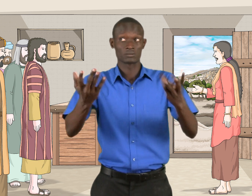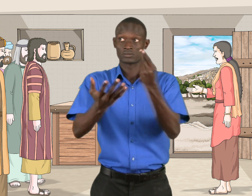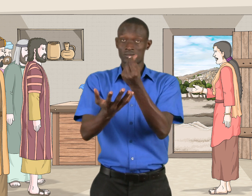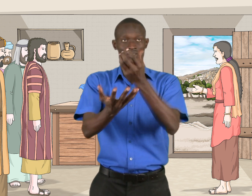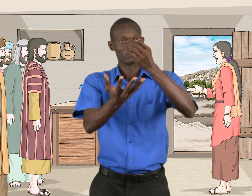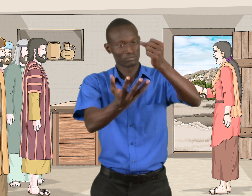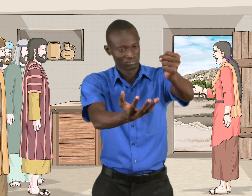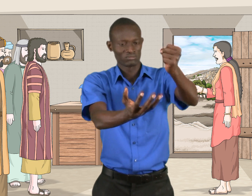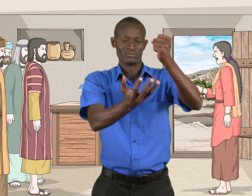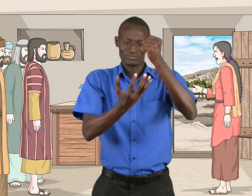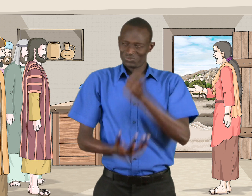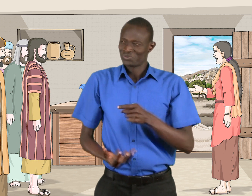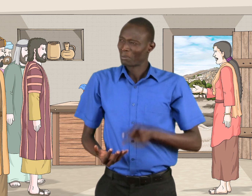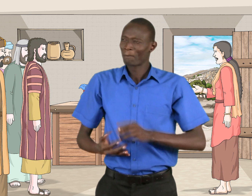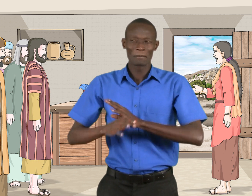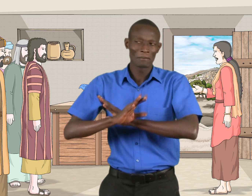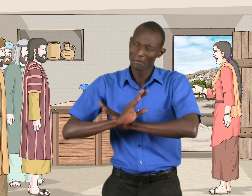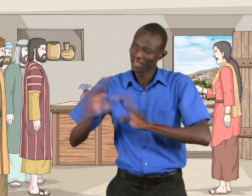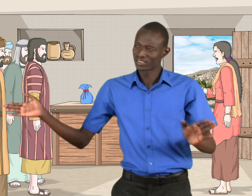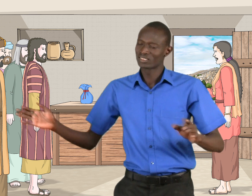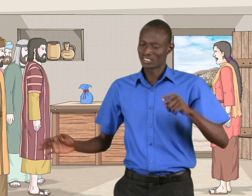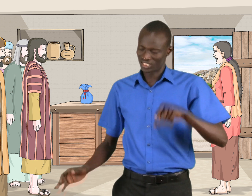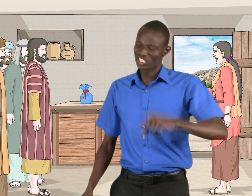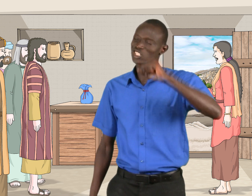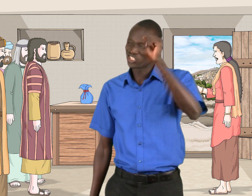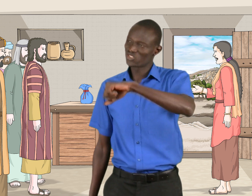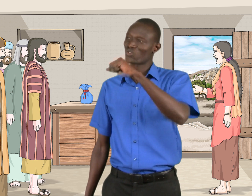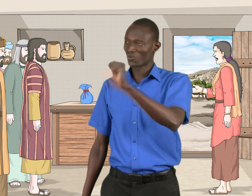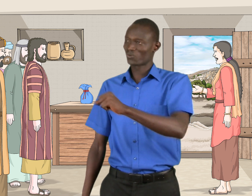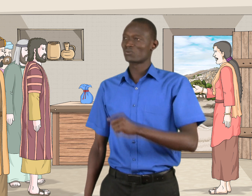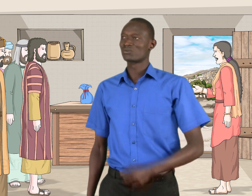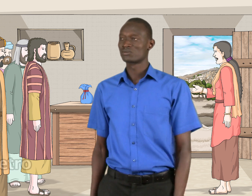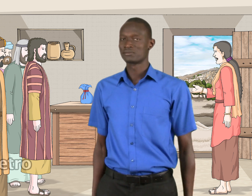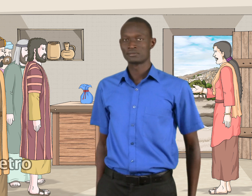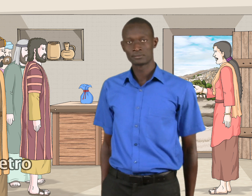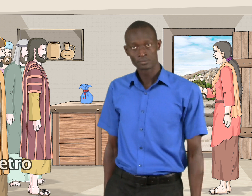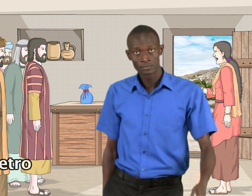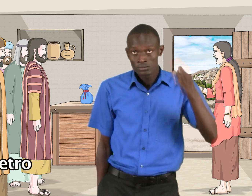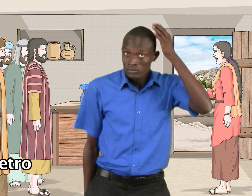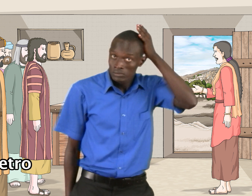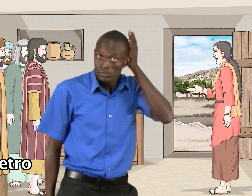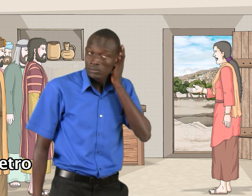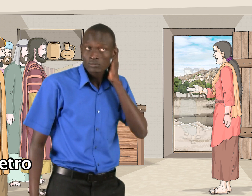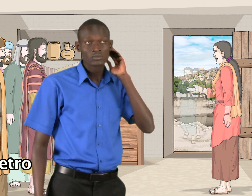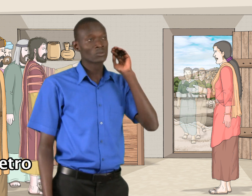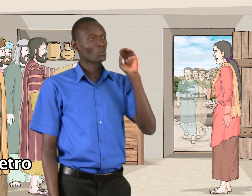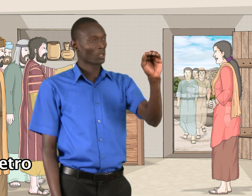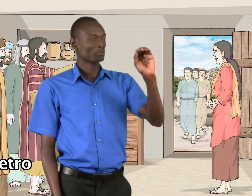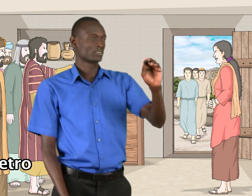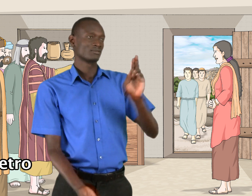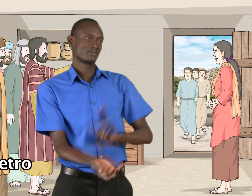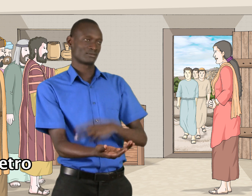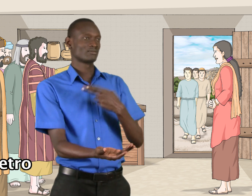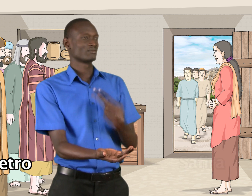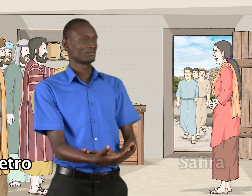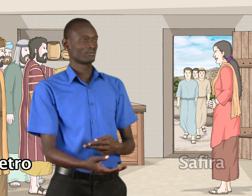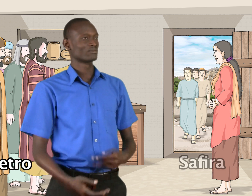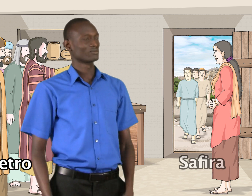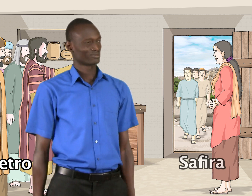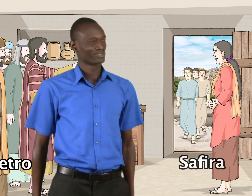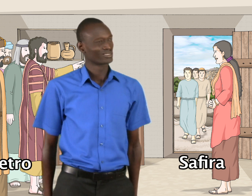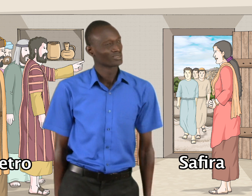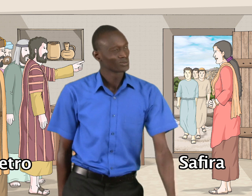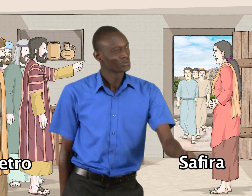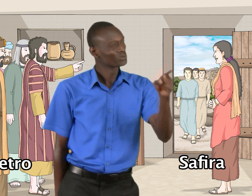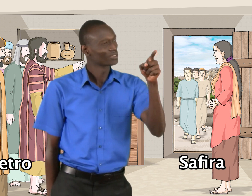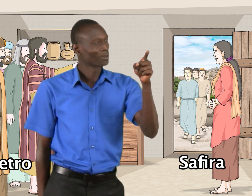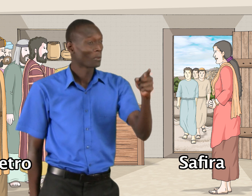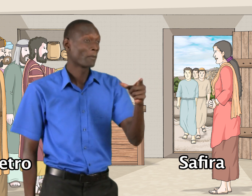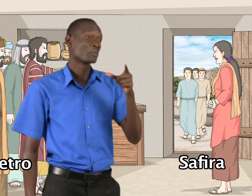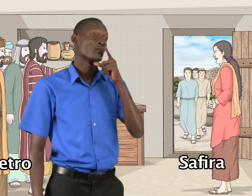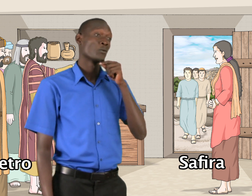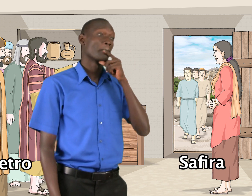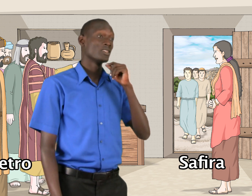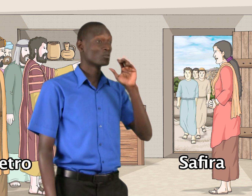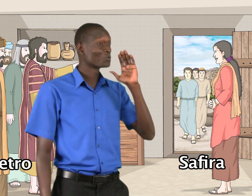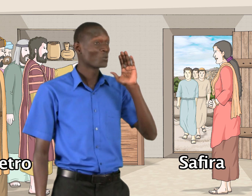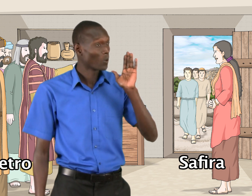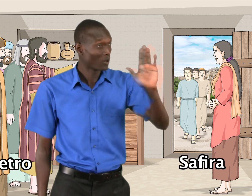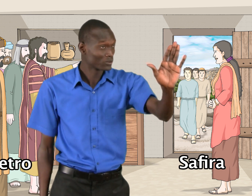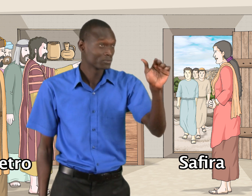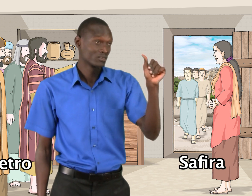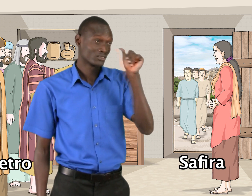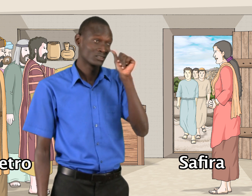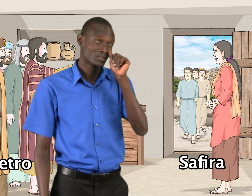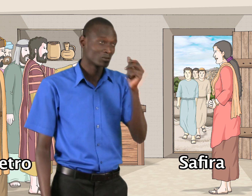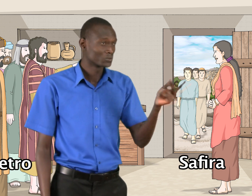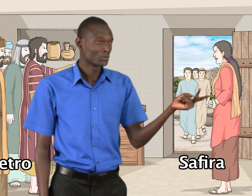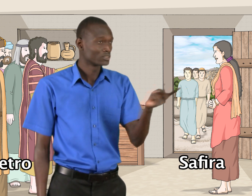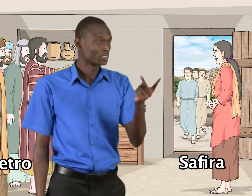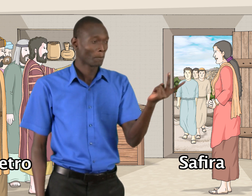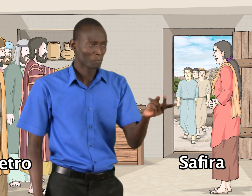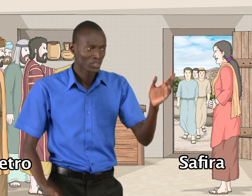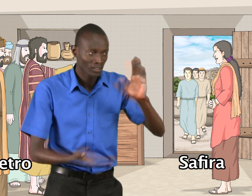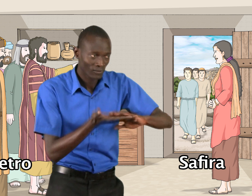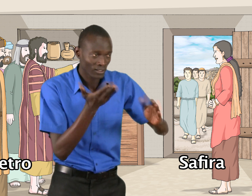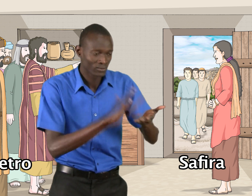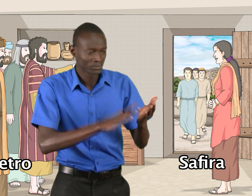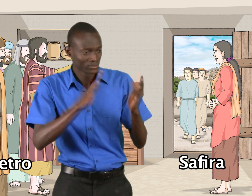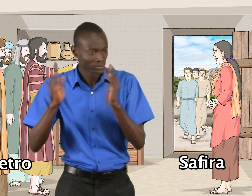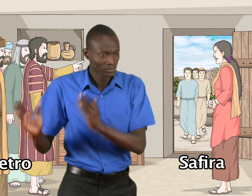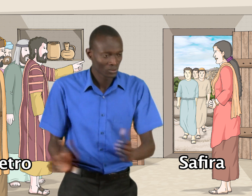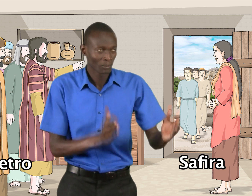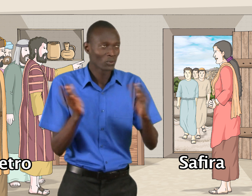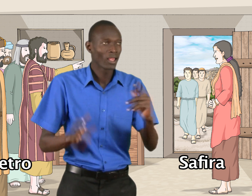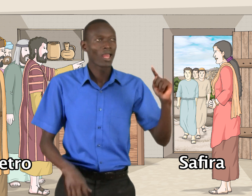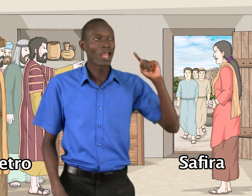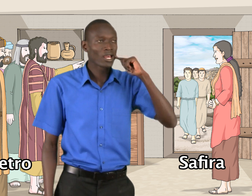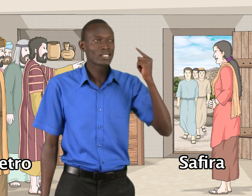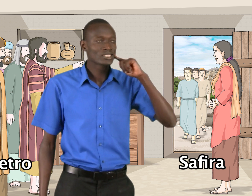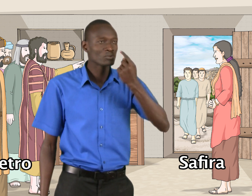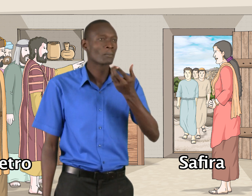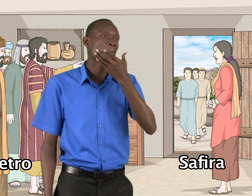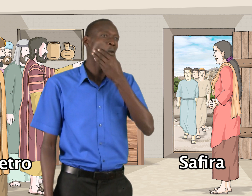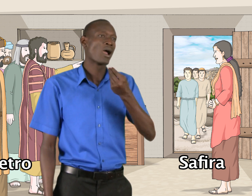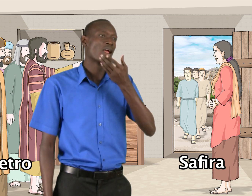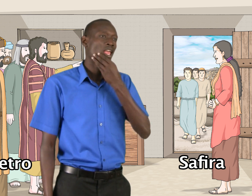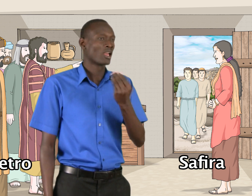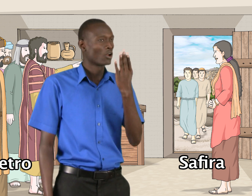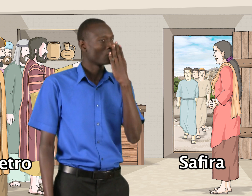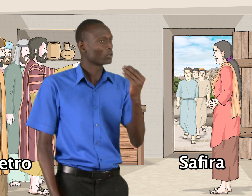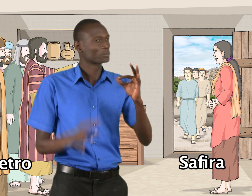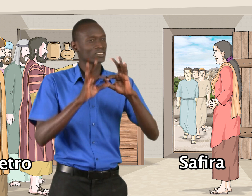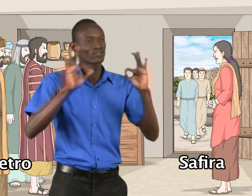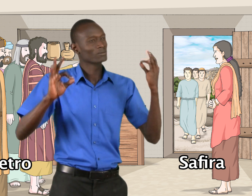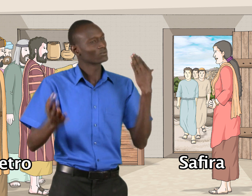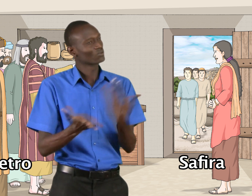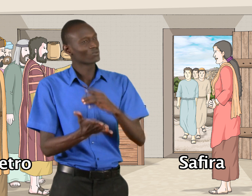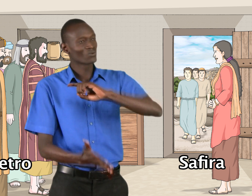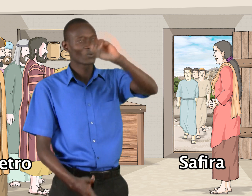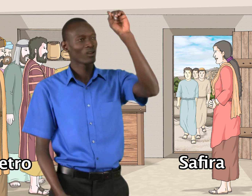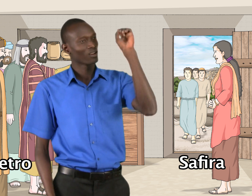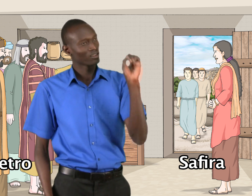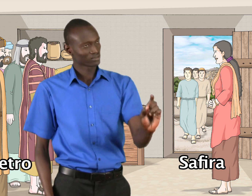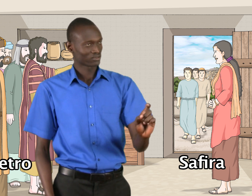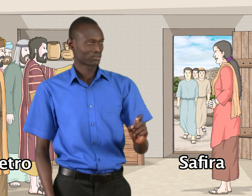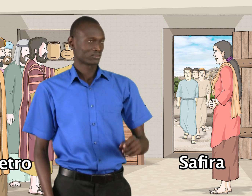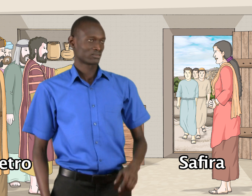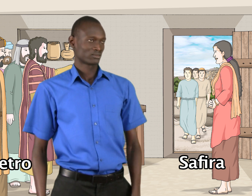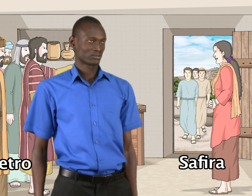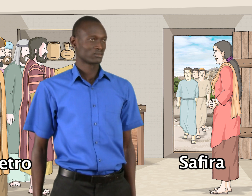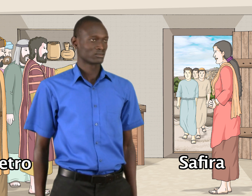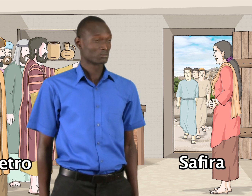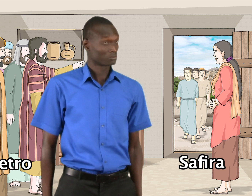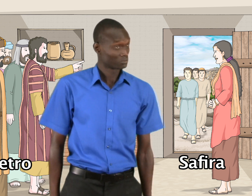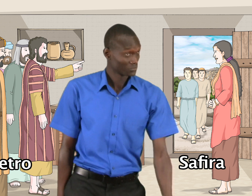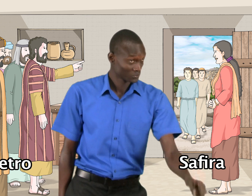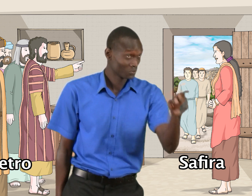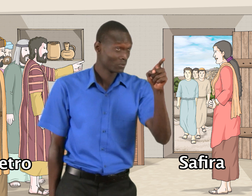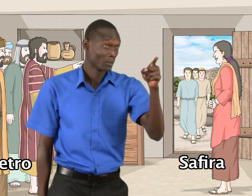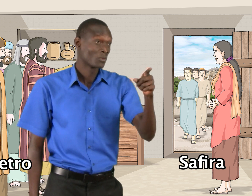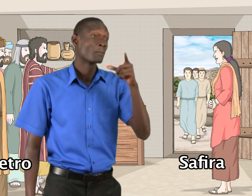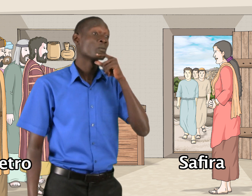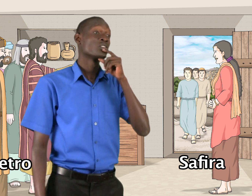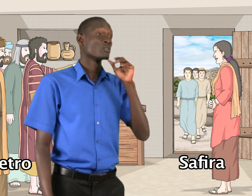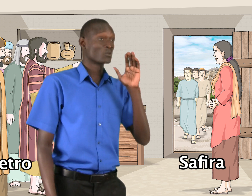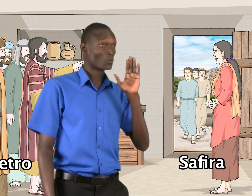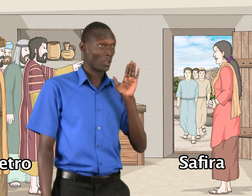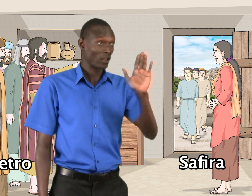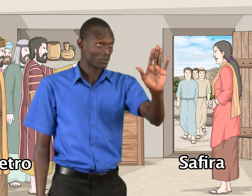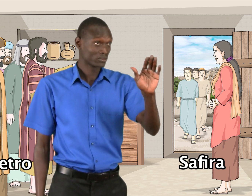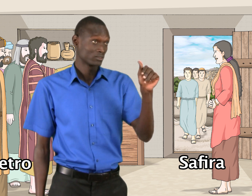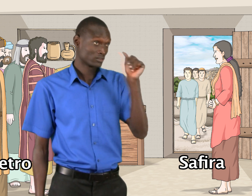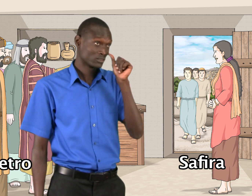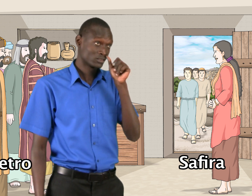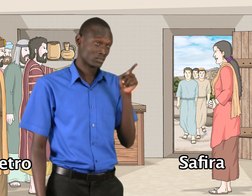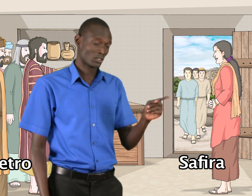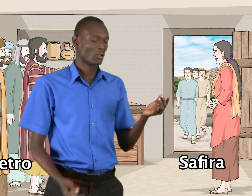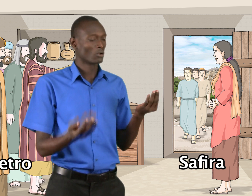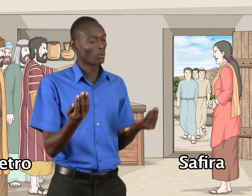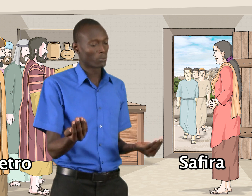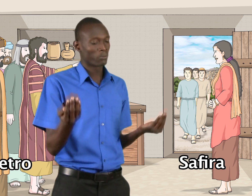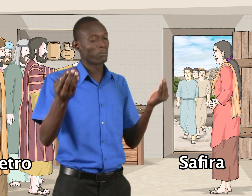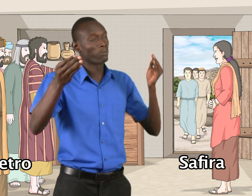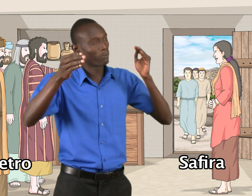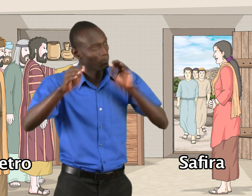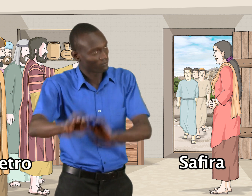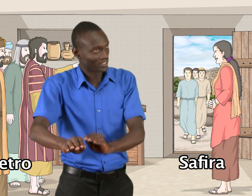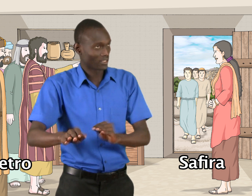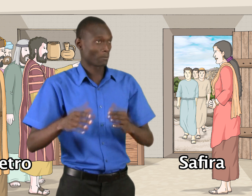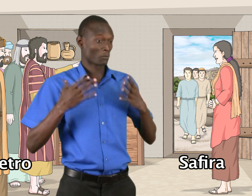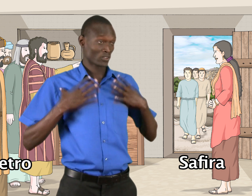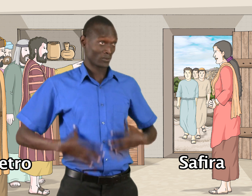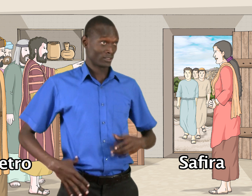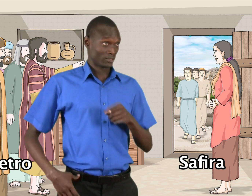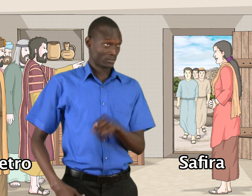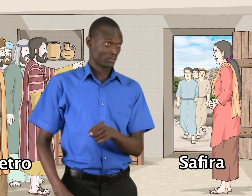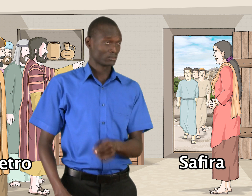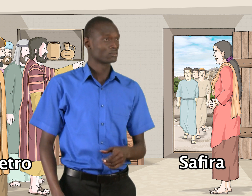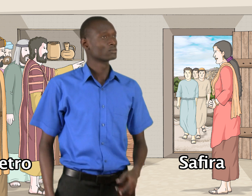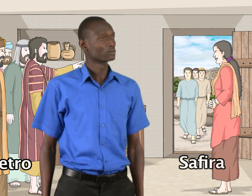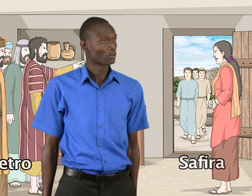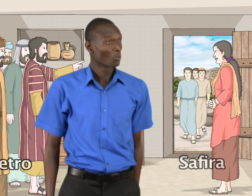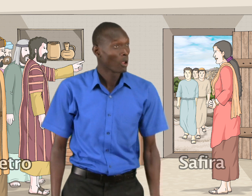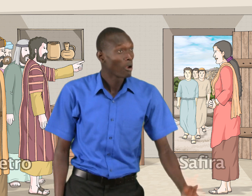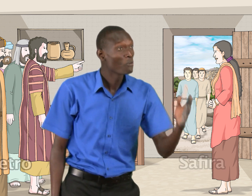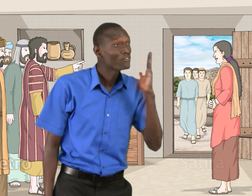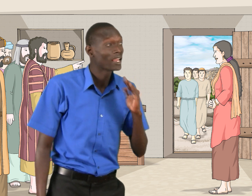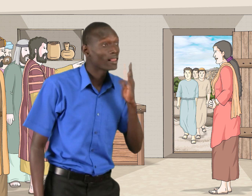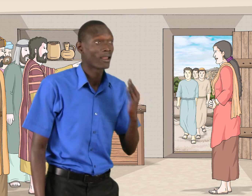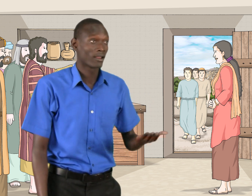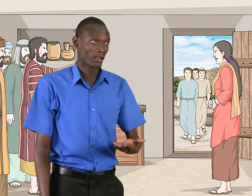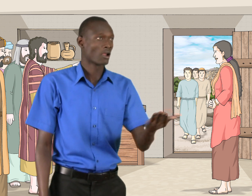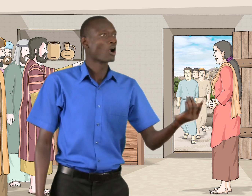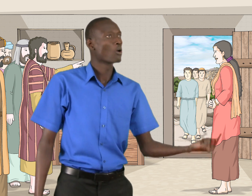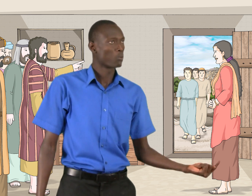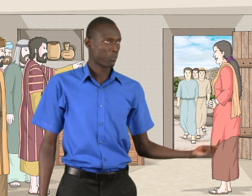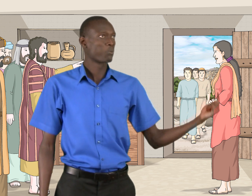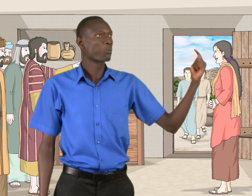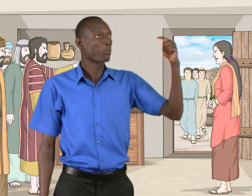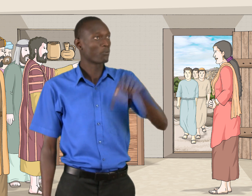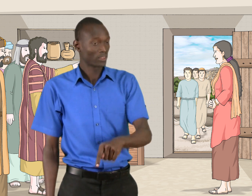“How could you agree to test the Spirit of the Lord?” Peter replied.